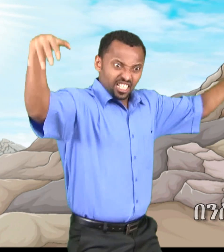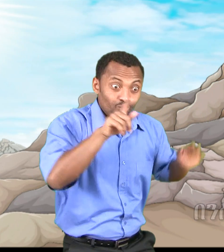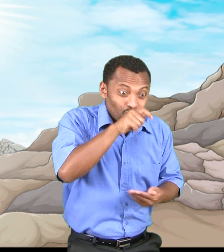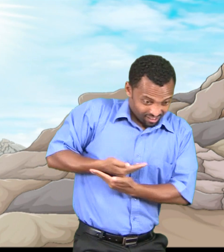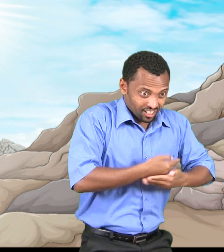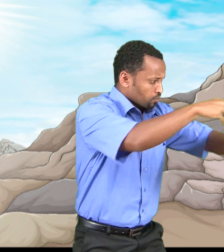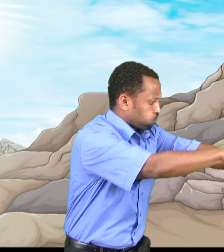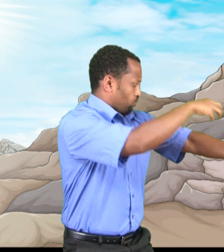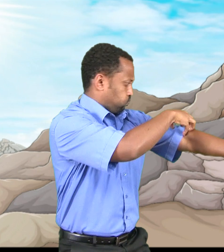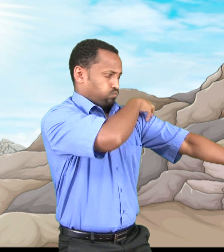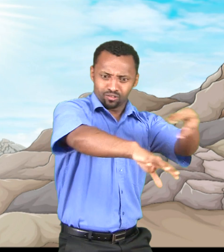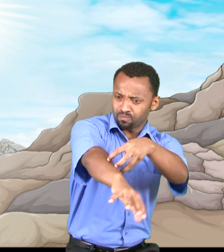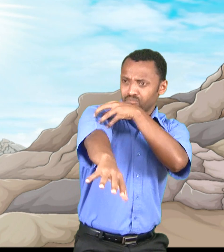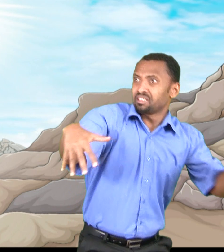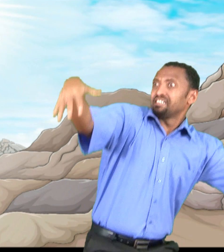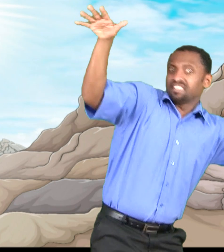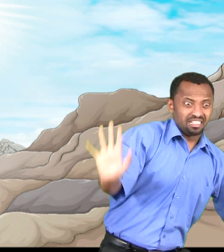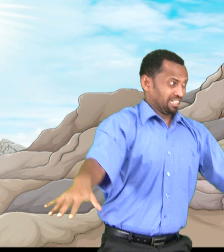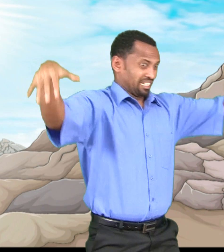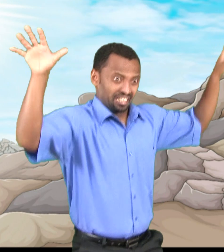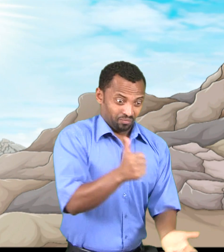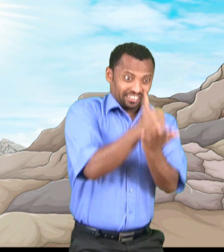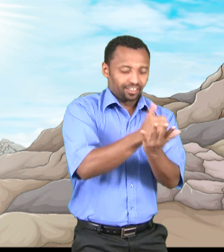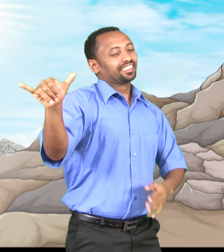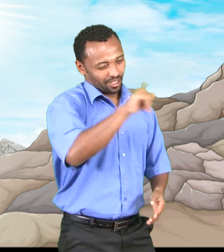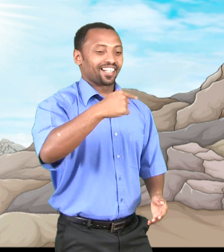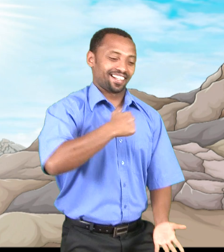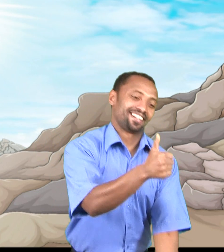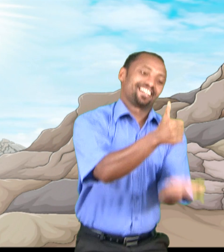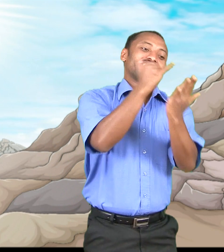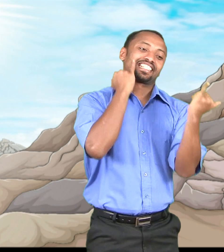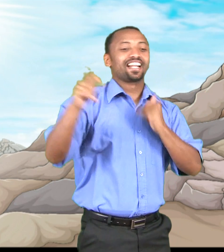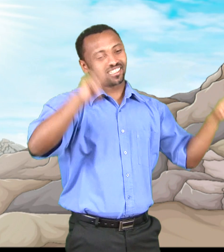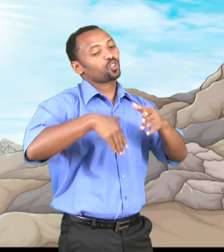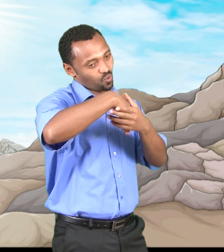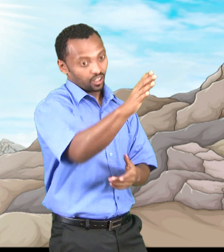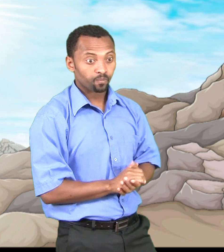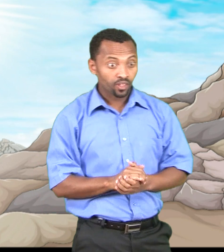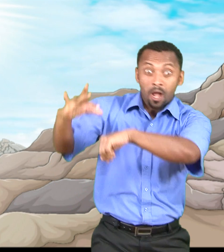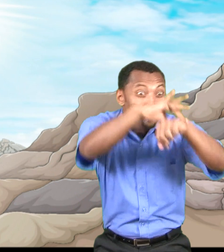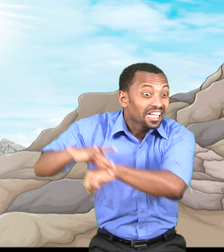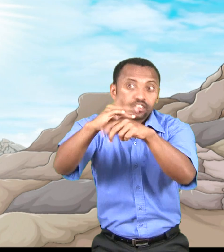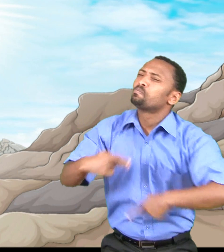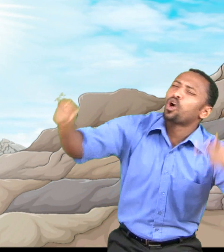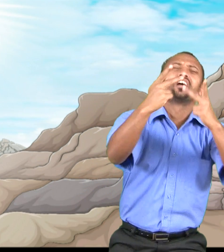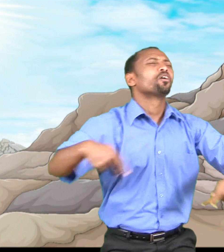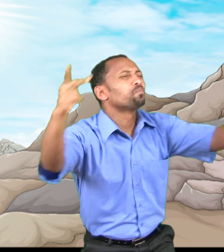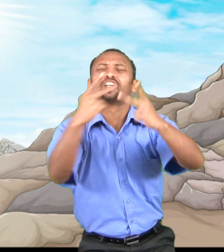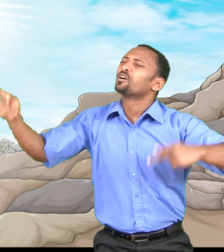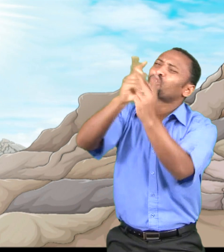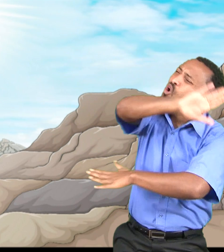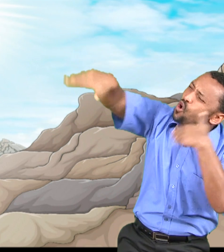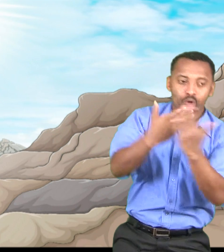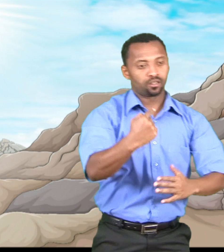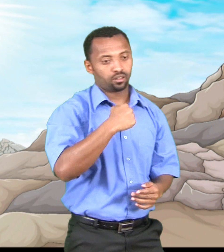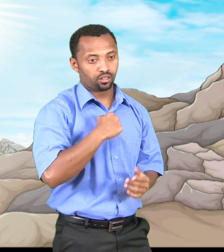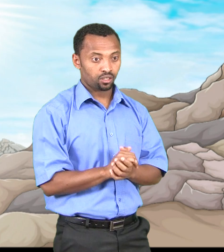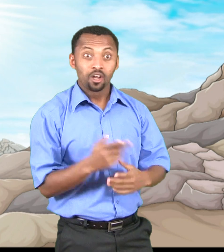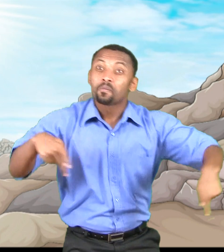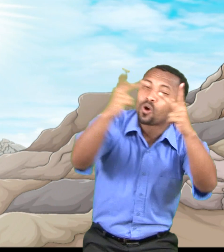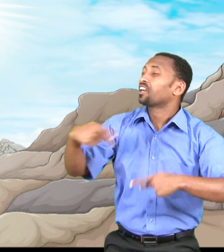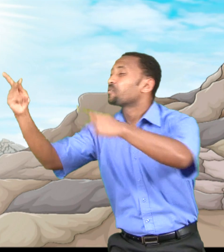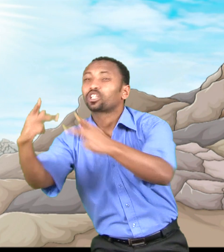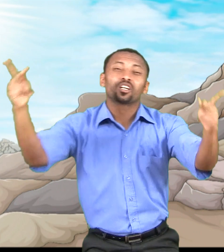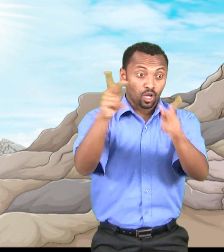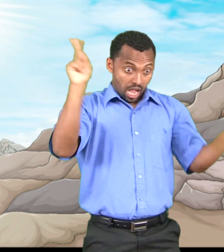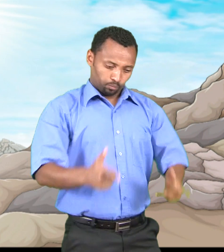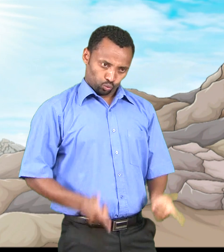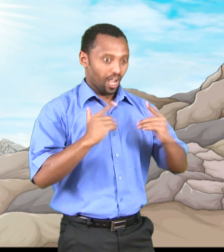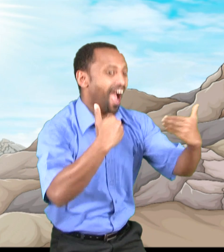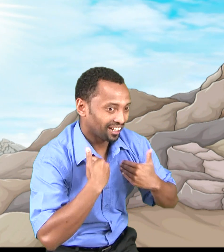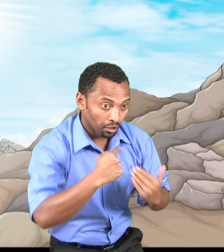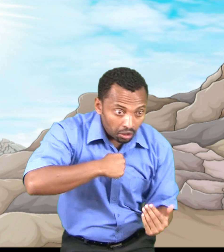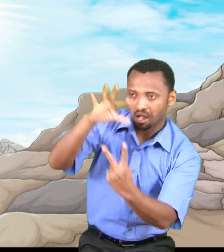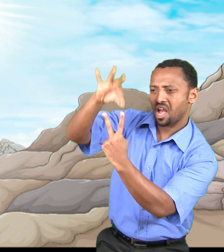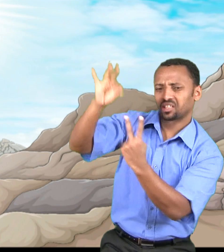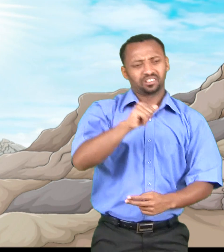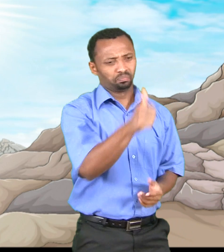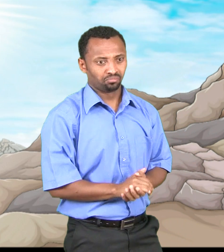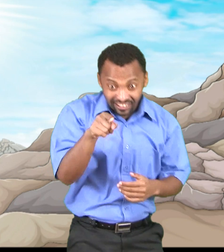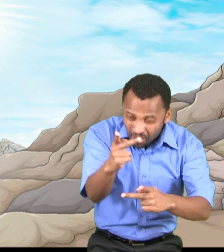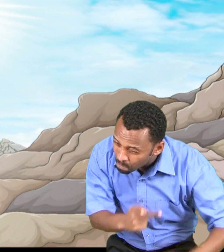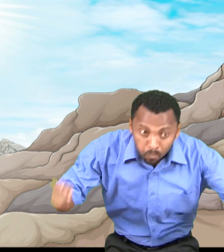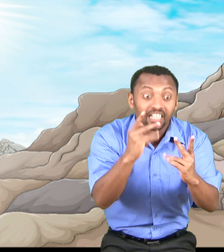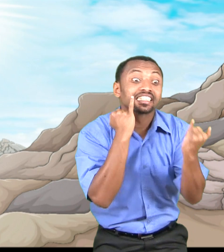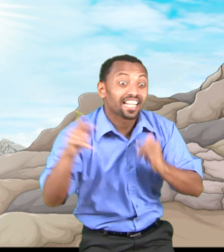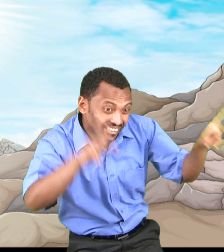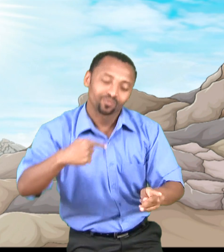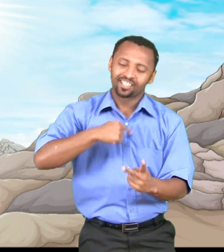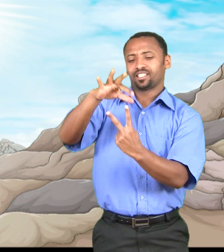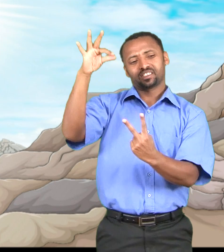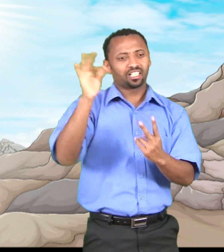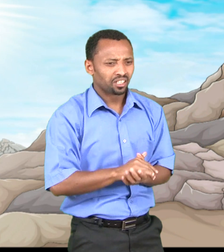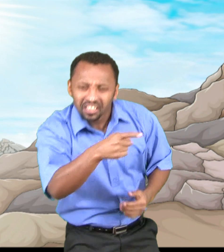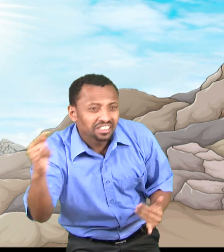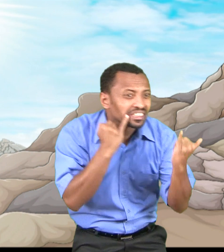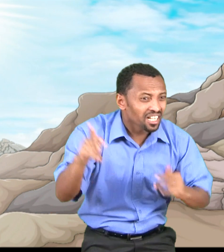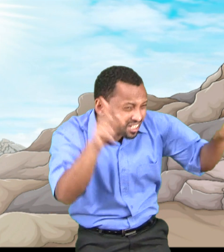Now if you will indeed obey My voice and keep My covenant, you will be My treasured possession out of all the nations—for the whole earth is Mine.